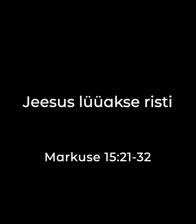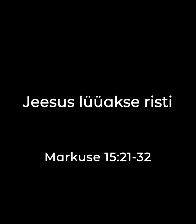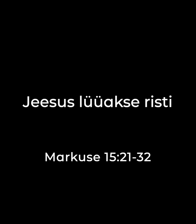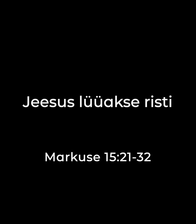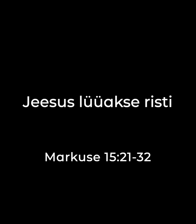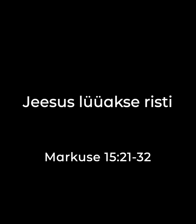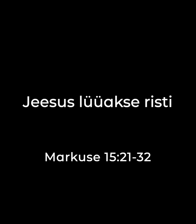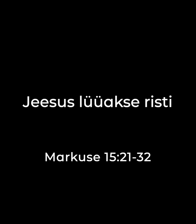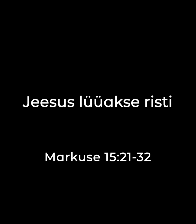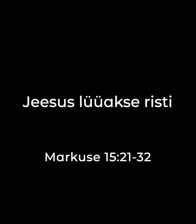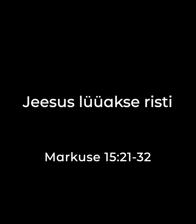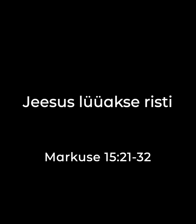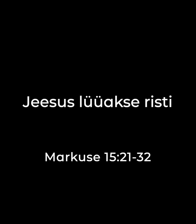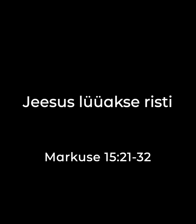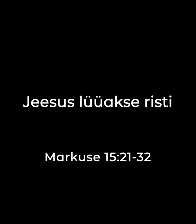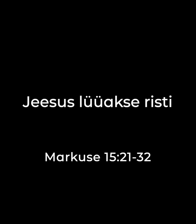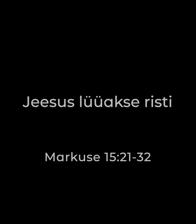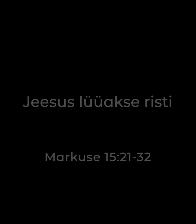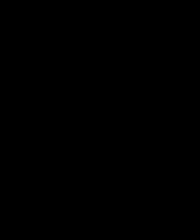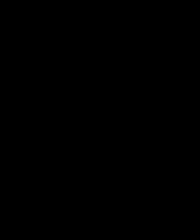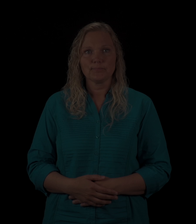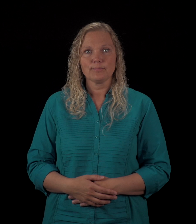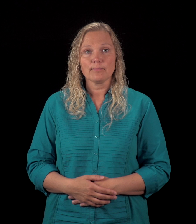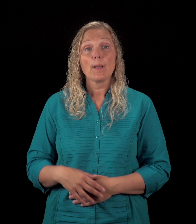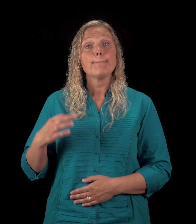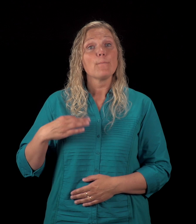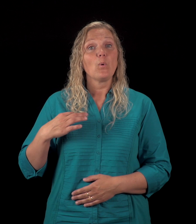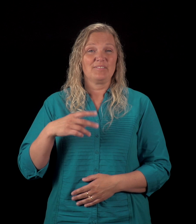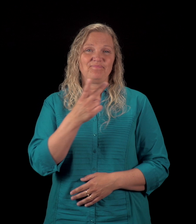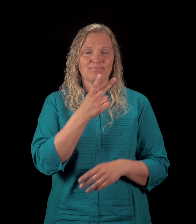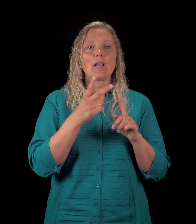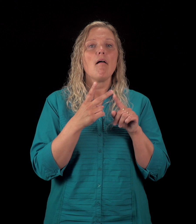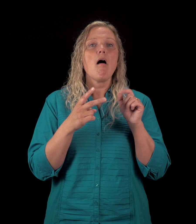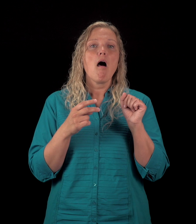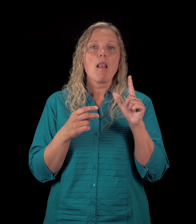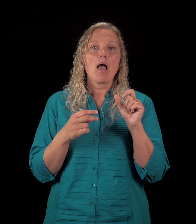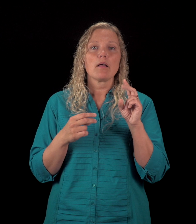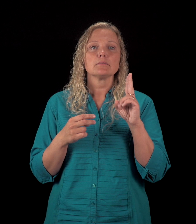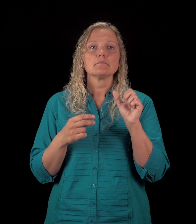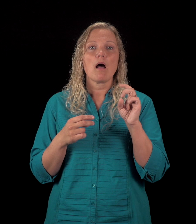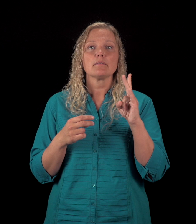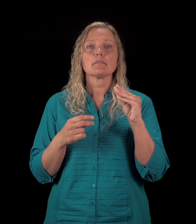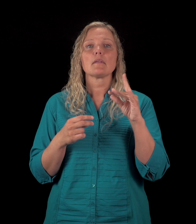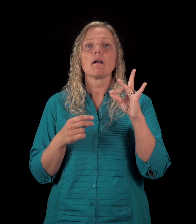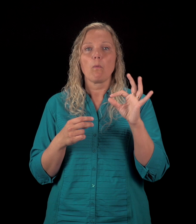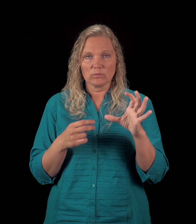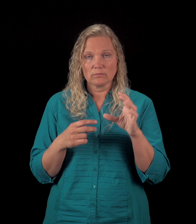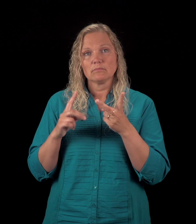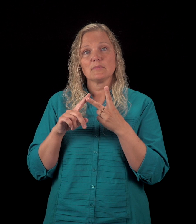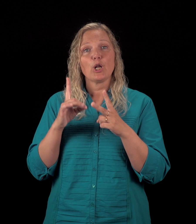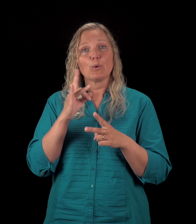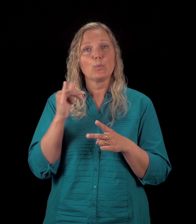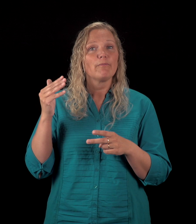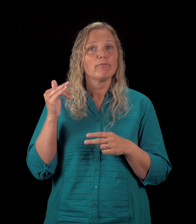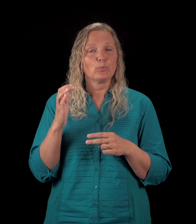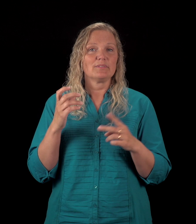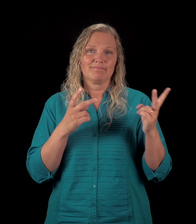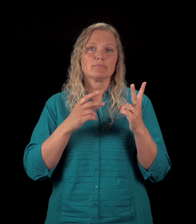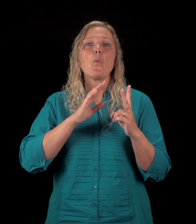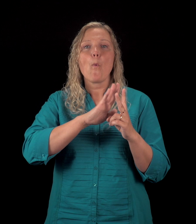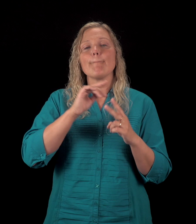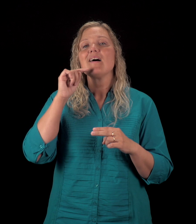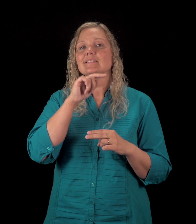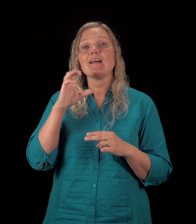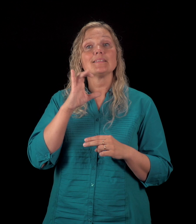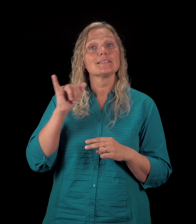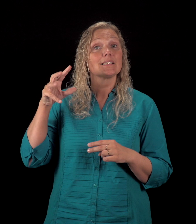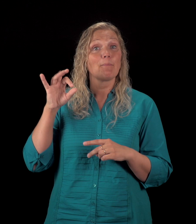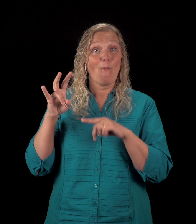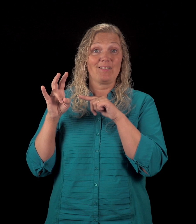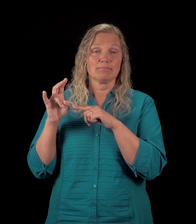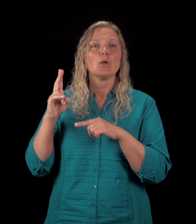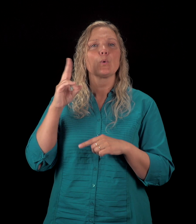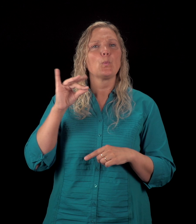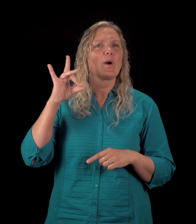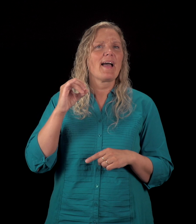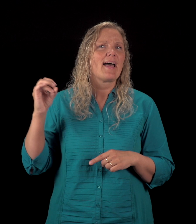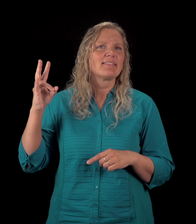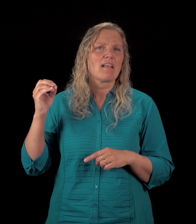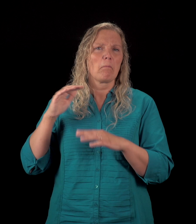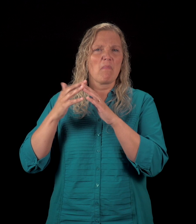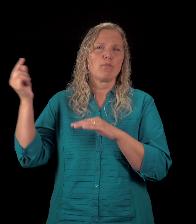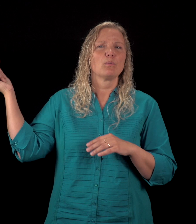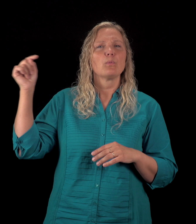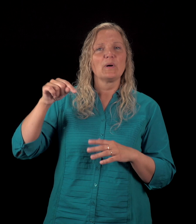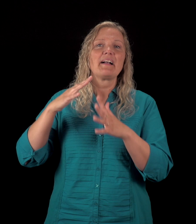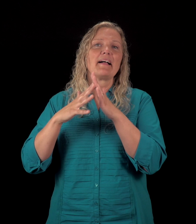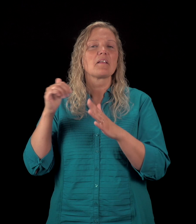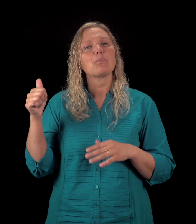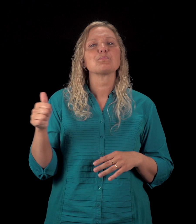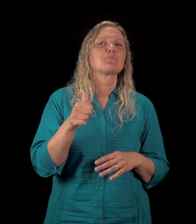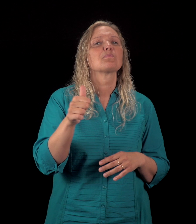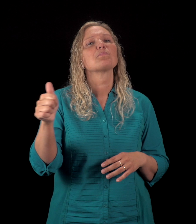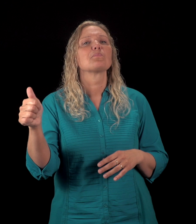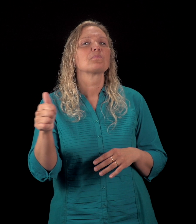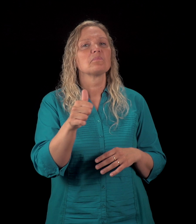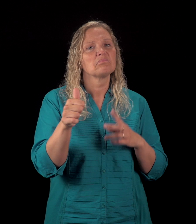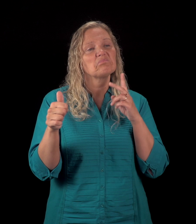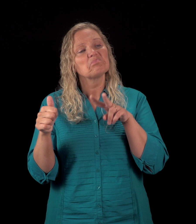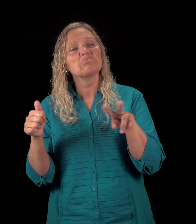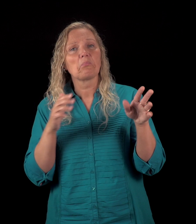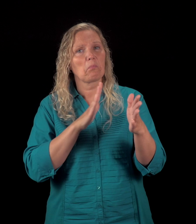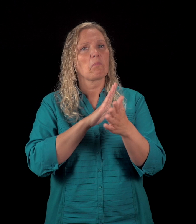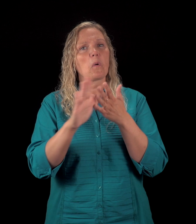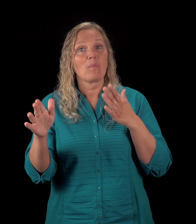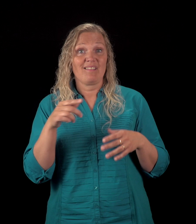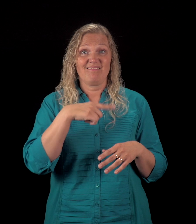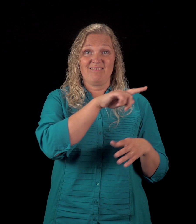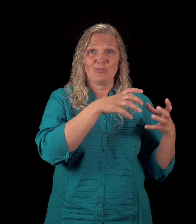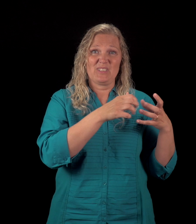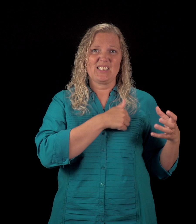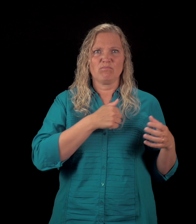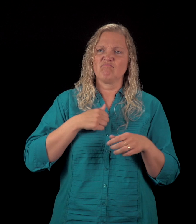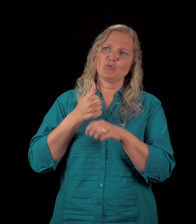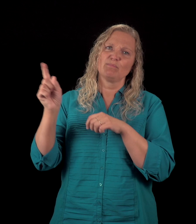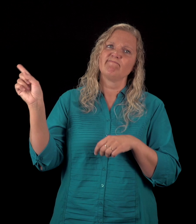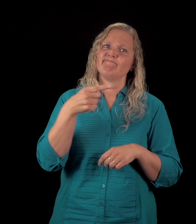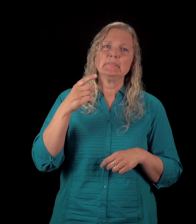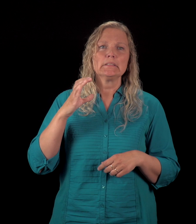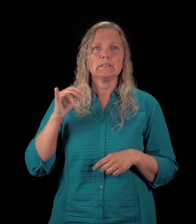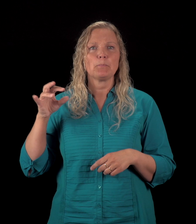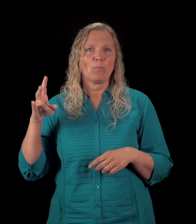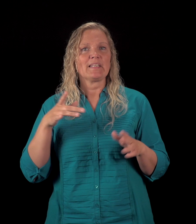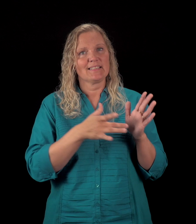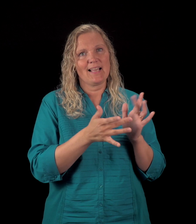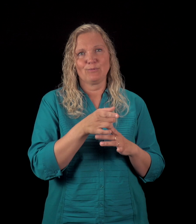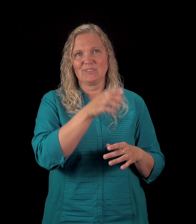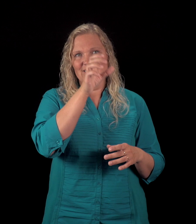Now Simon of Cyrene, the father of Alexander and Rufus, was passing by on his way in from the country, and the soldiers forced him to carry the cross of Jesus.